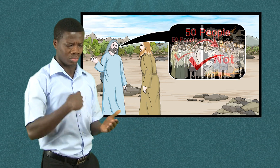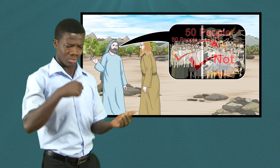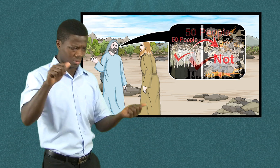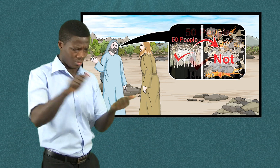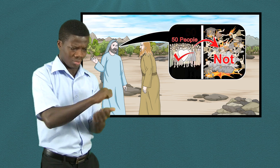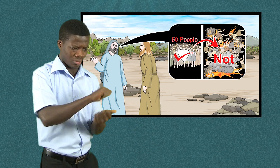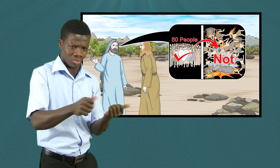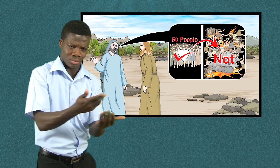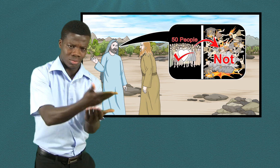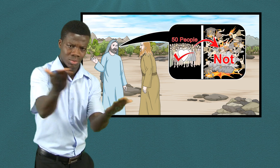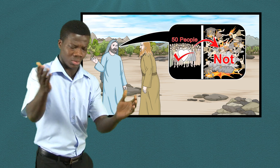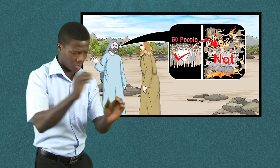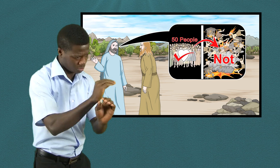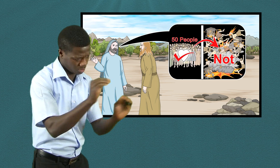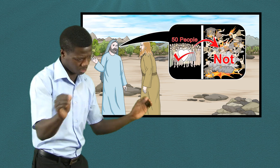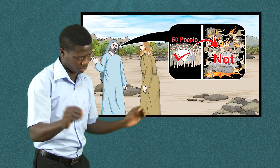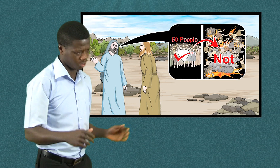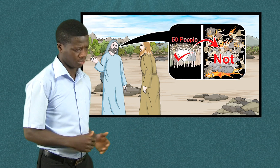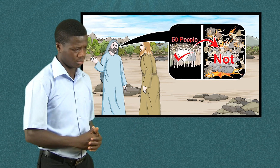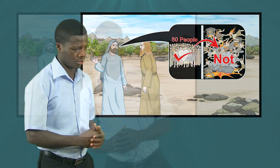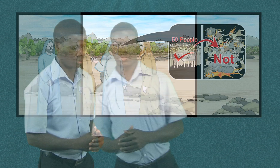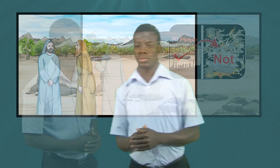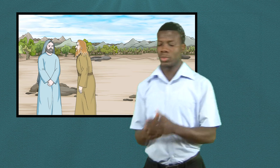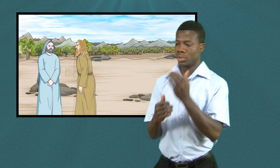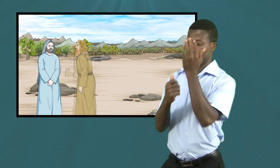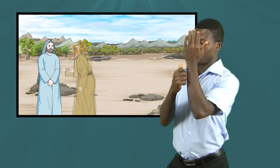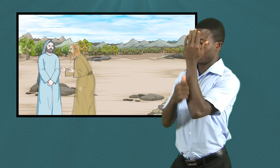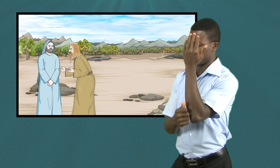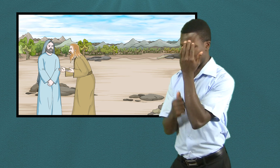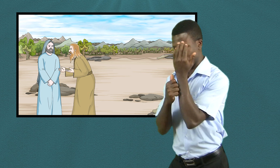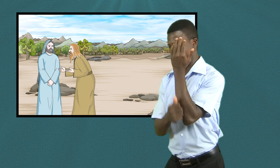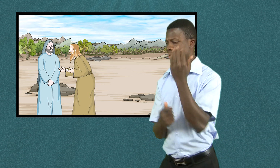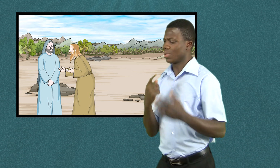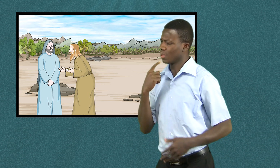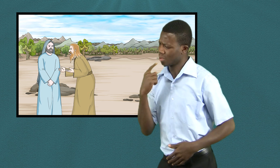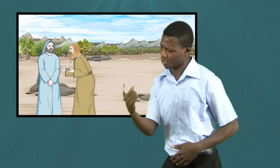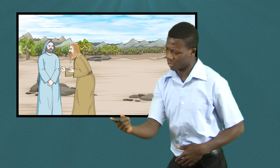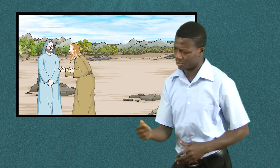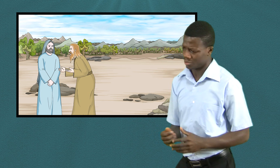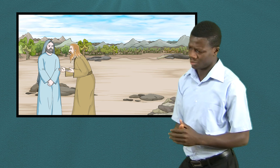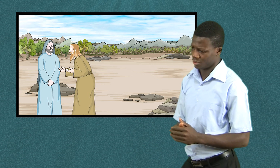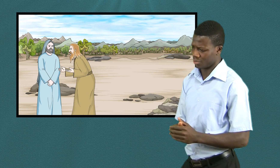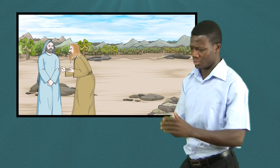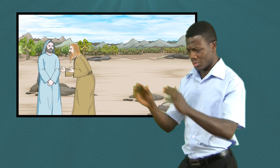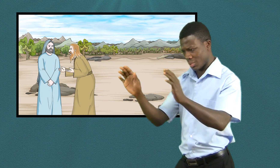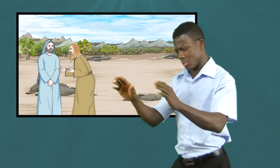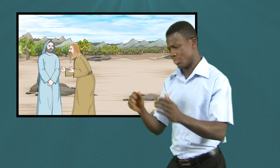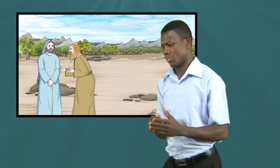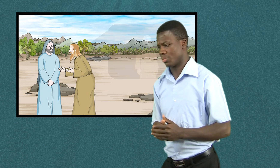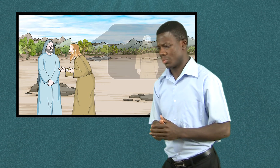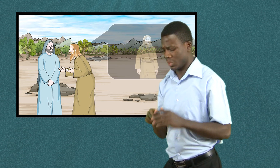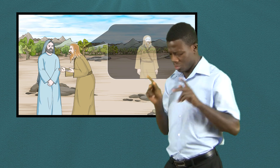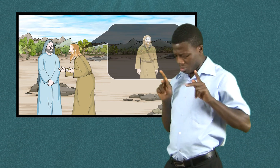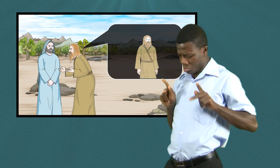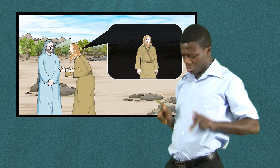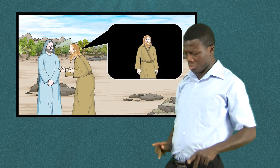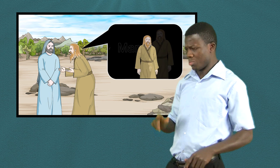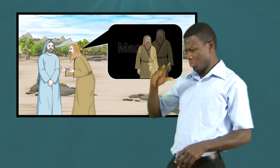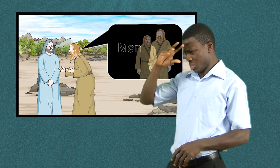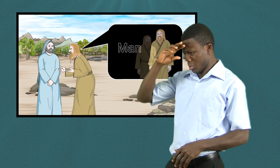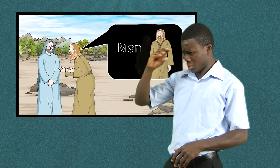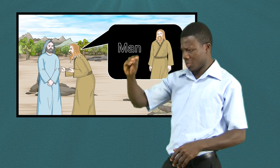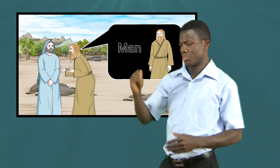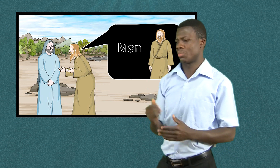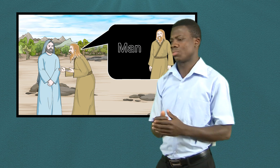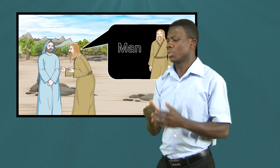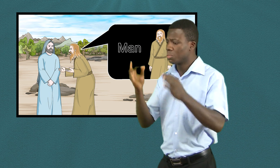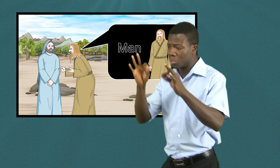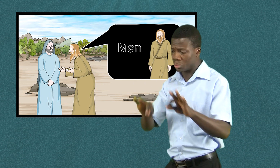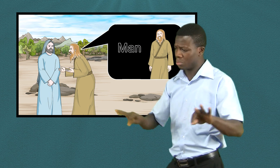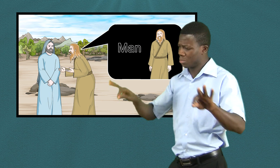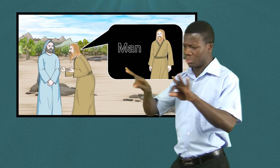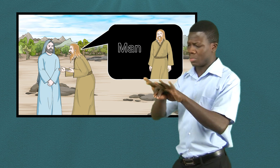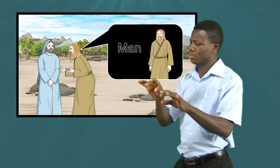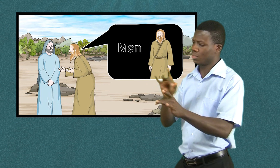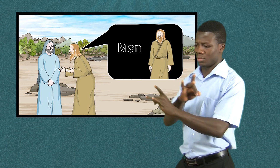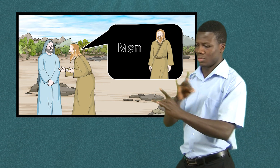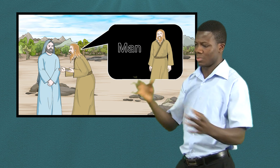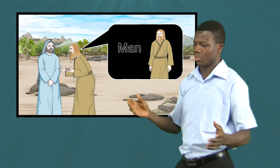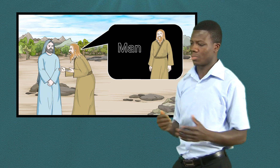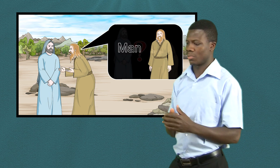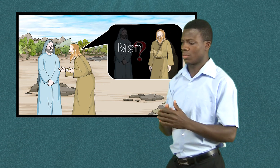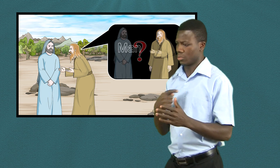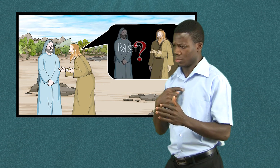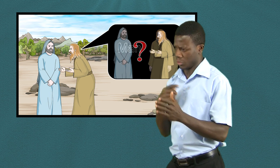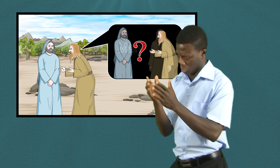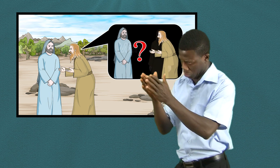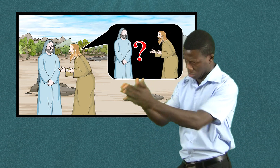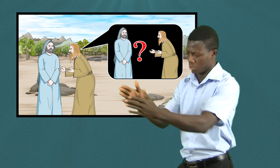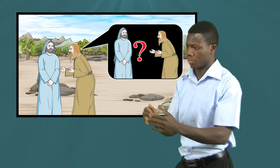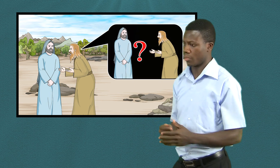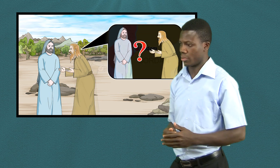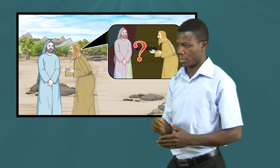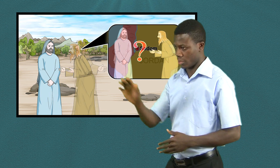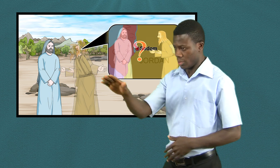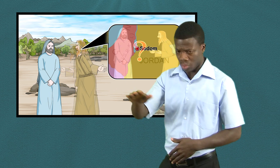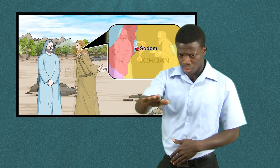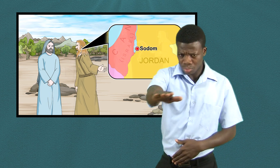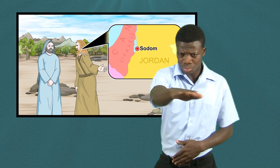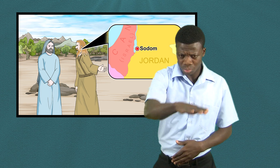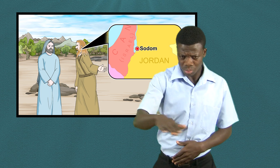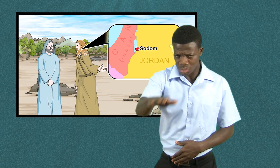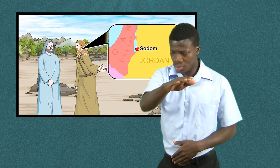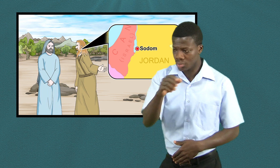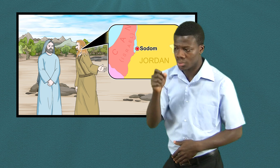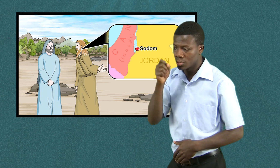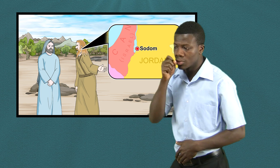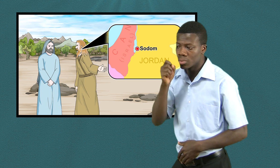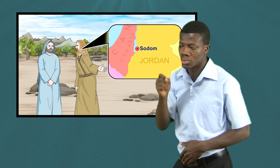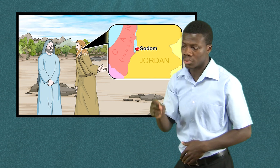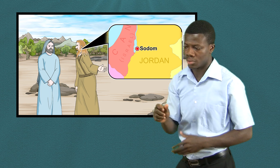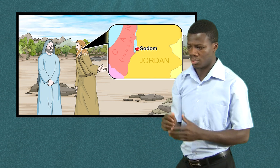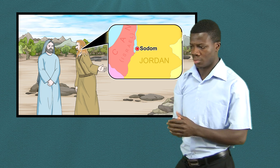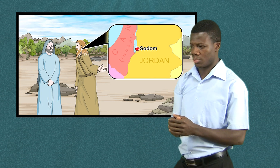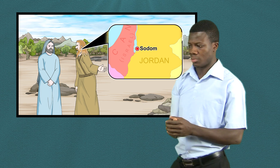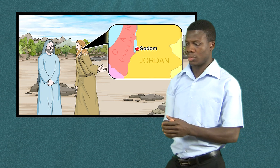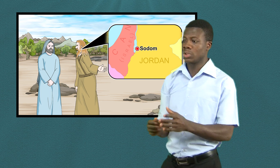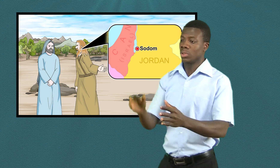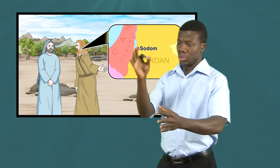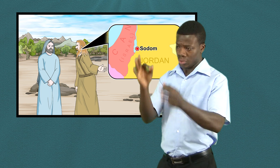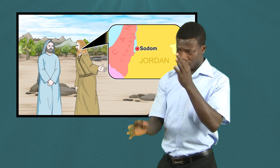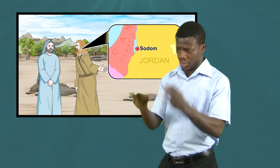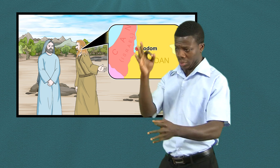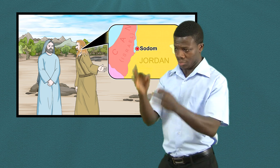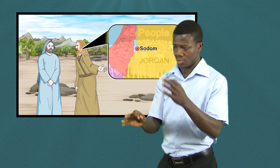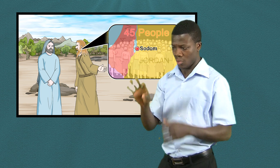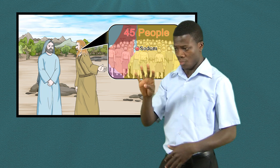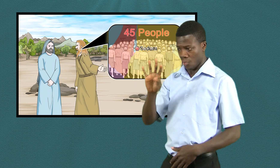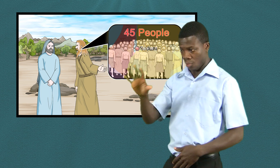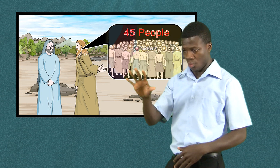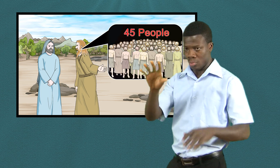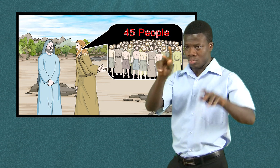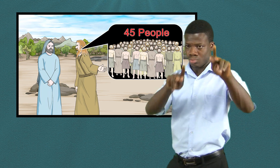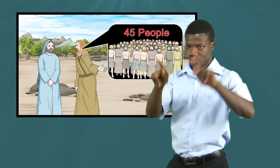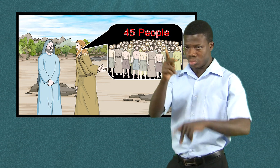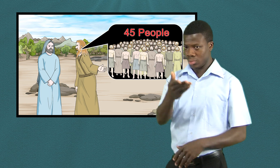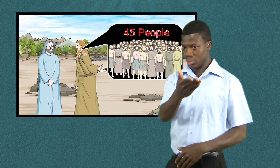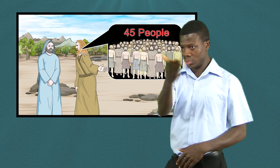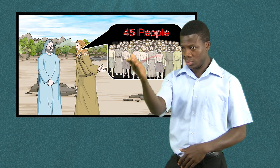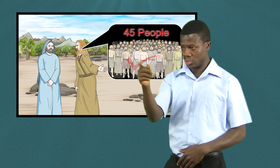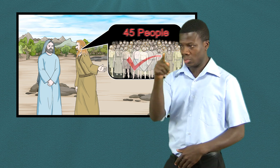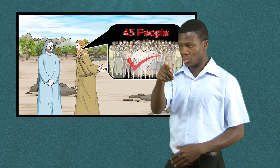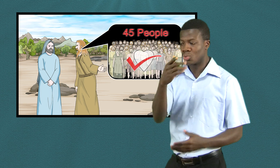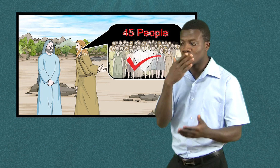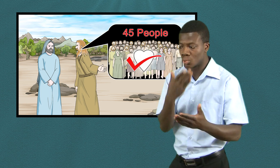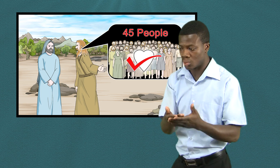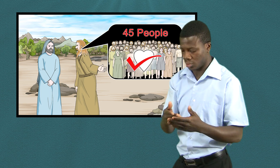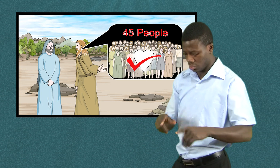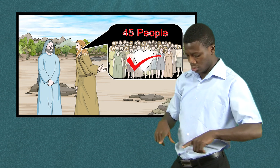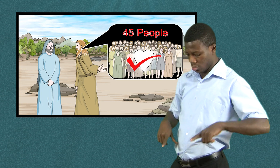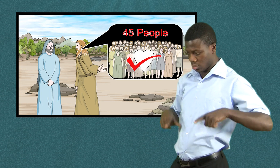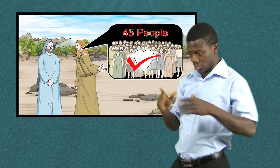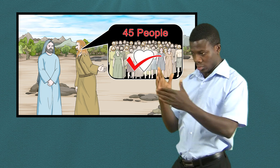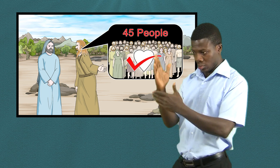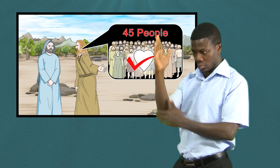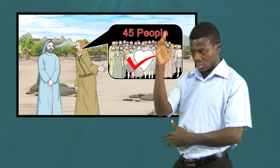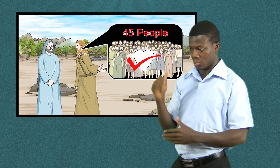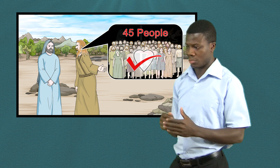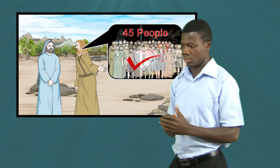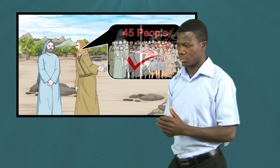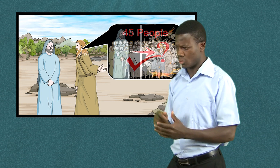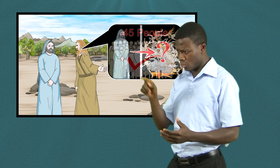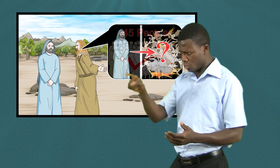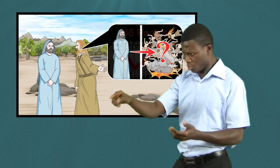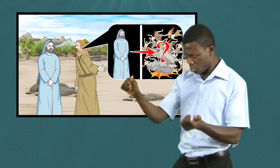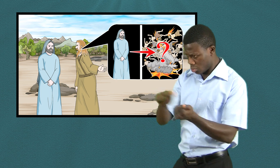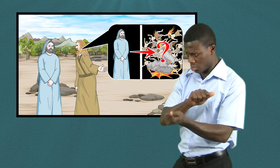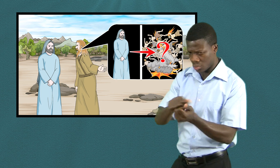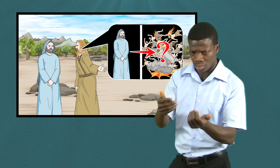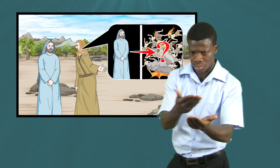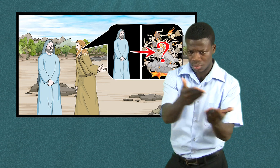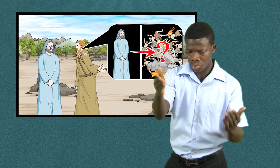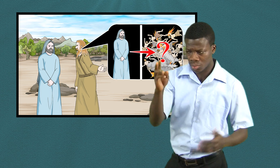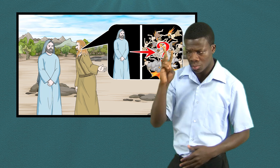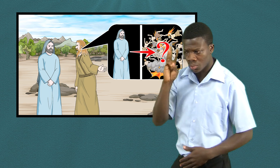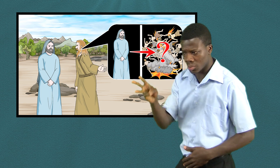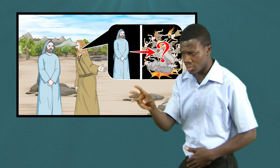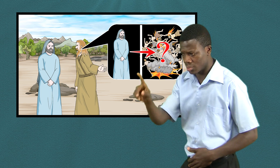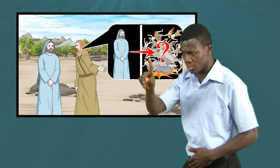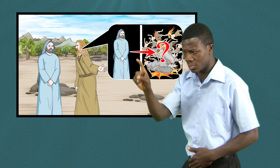Then Abraham answered, “Now that I have ventured to speak to the Lord—though I am but dust and ashes— suppose the fifty righteous ones lack five.